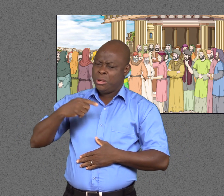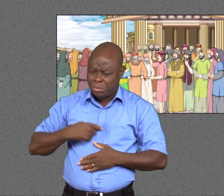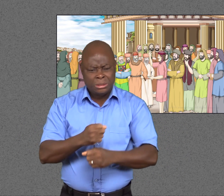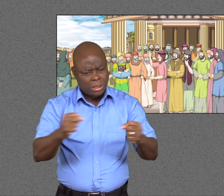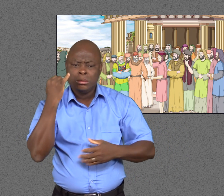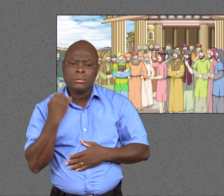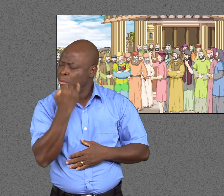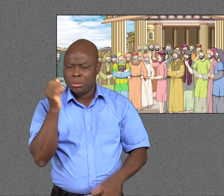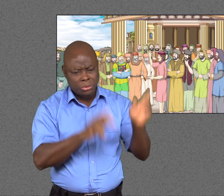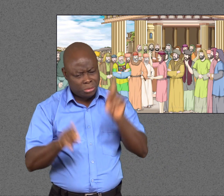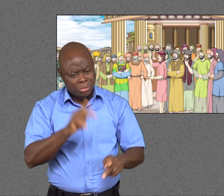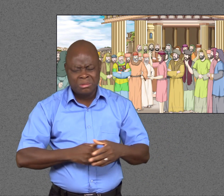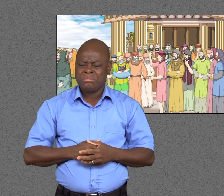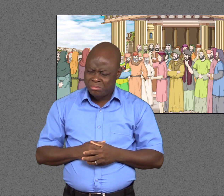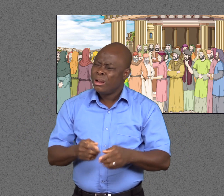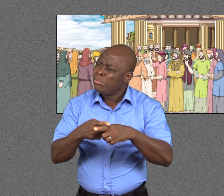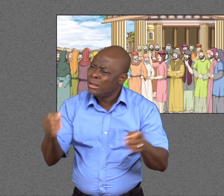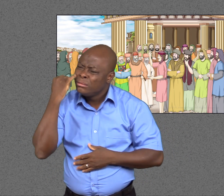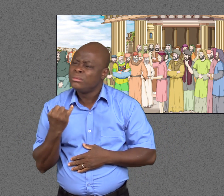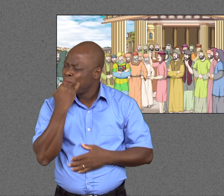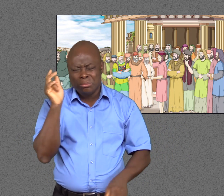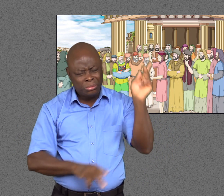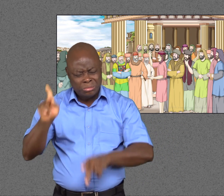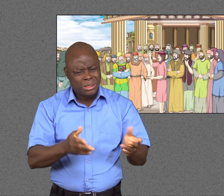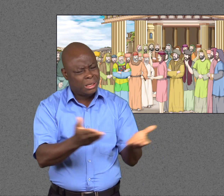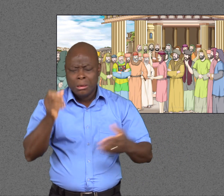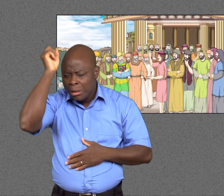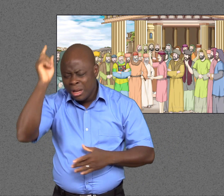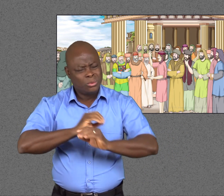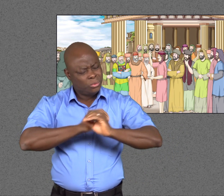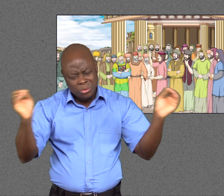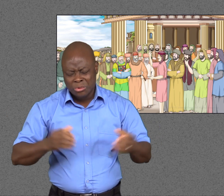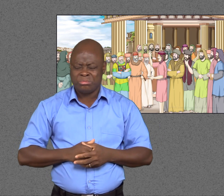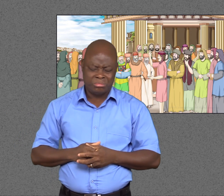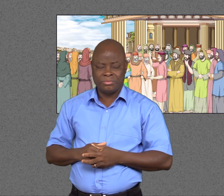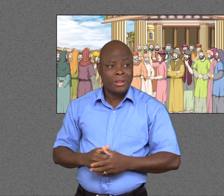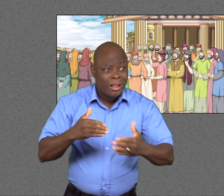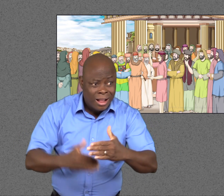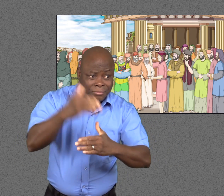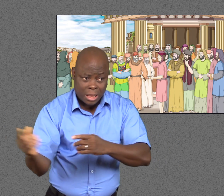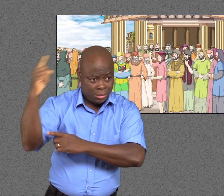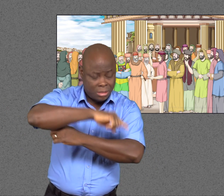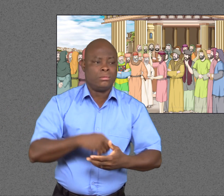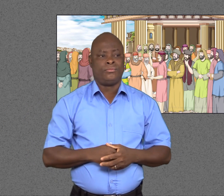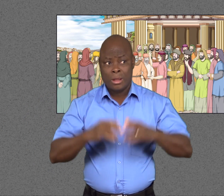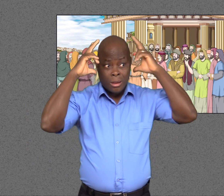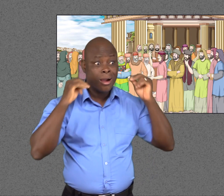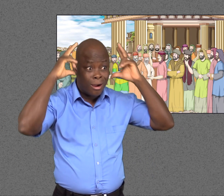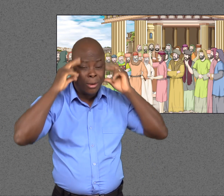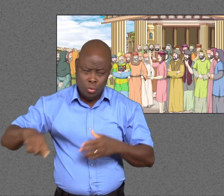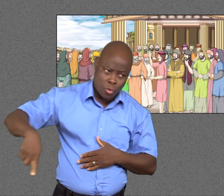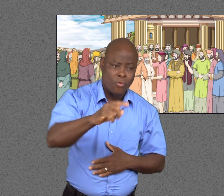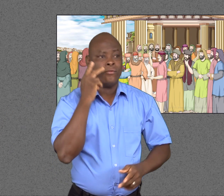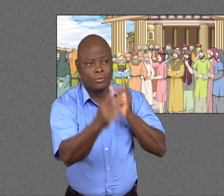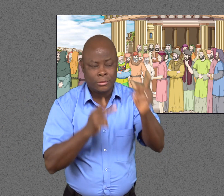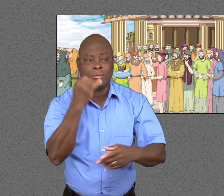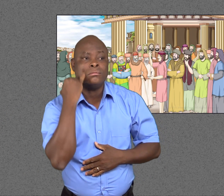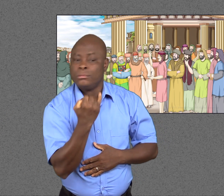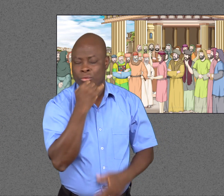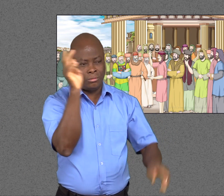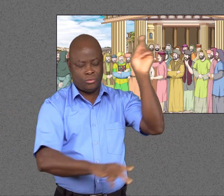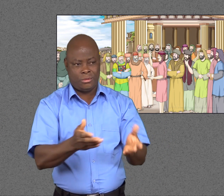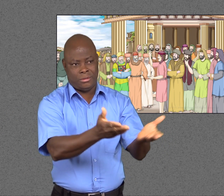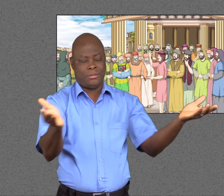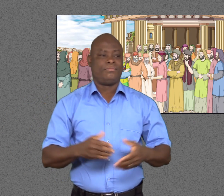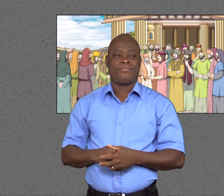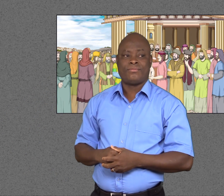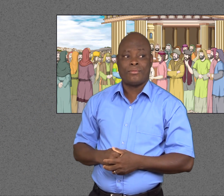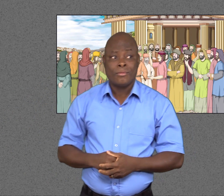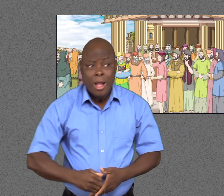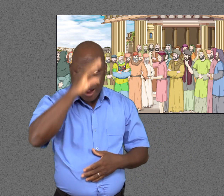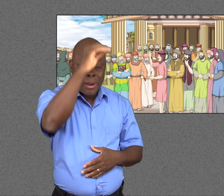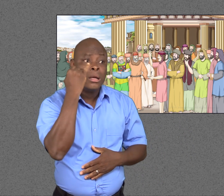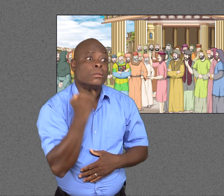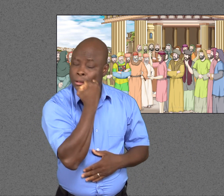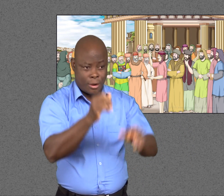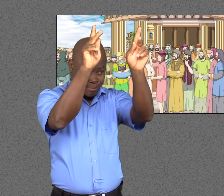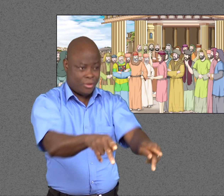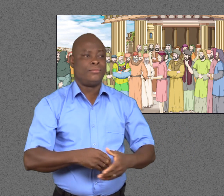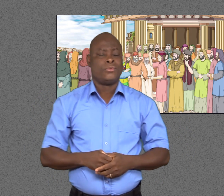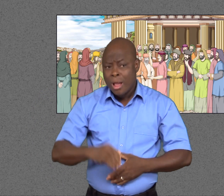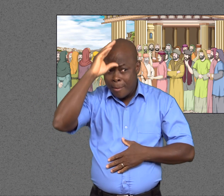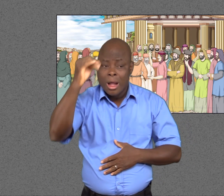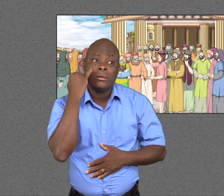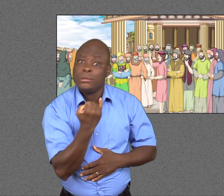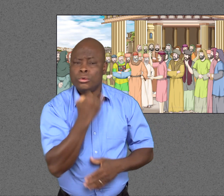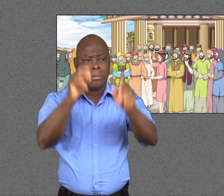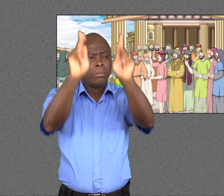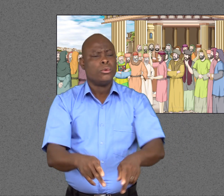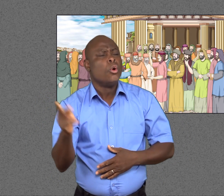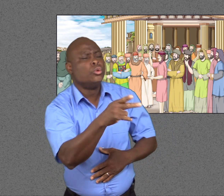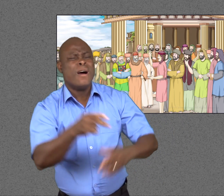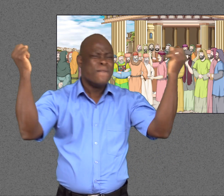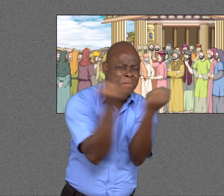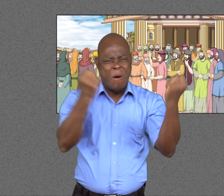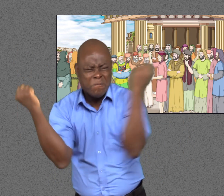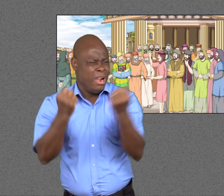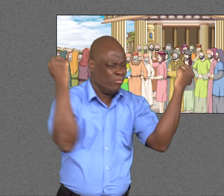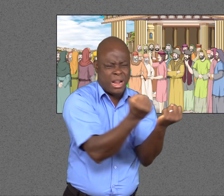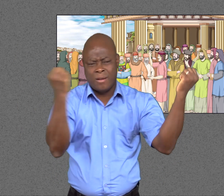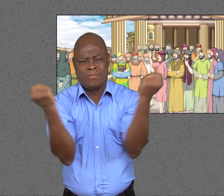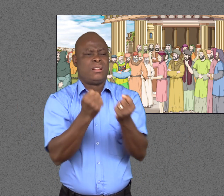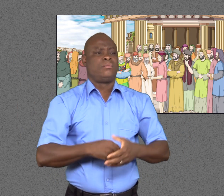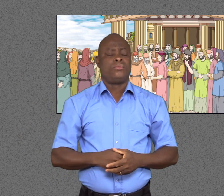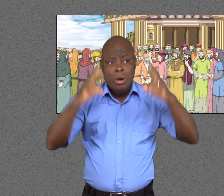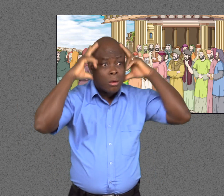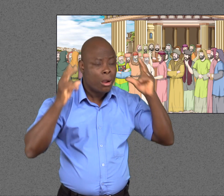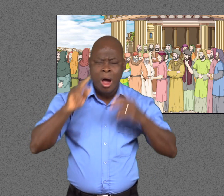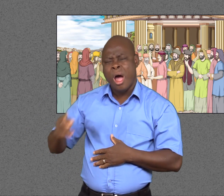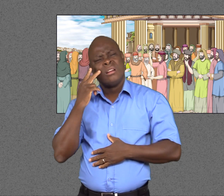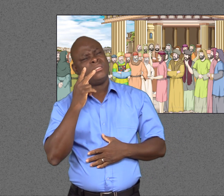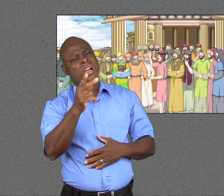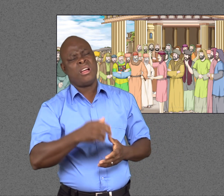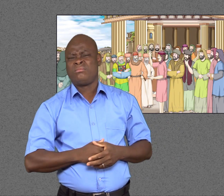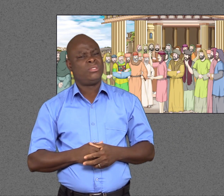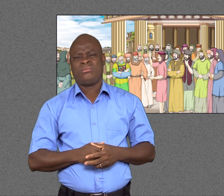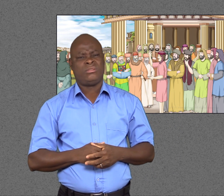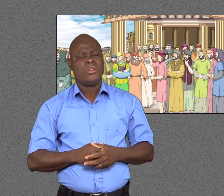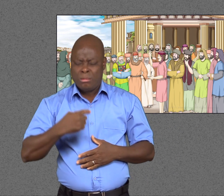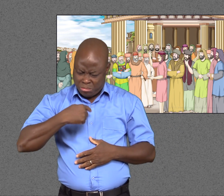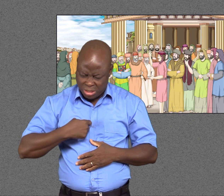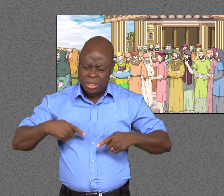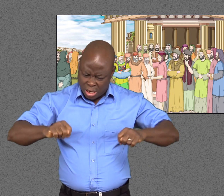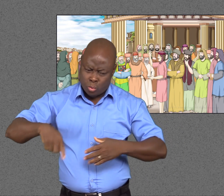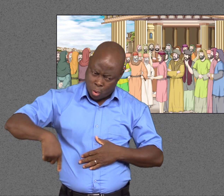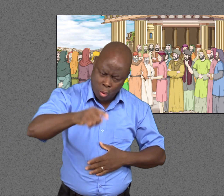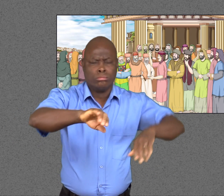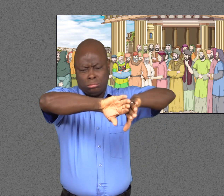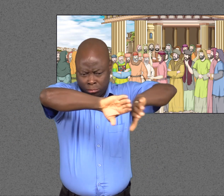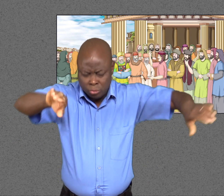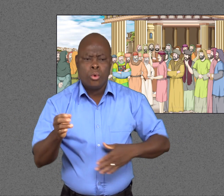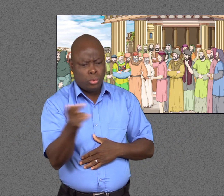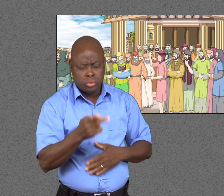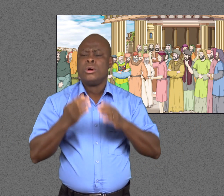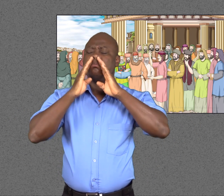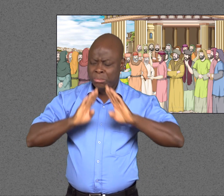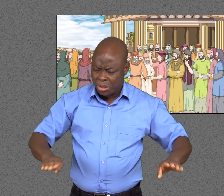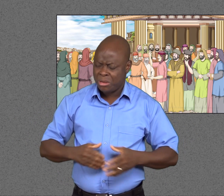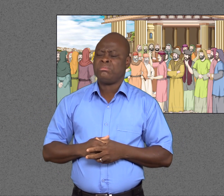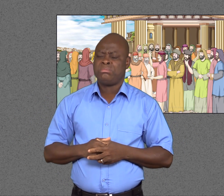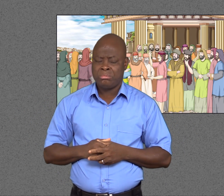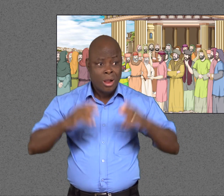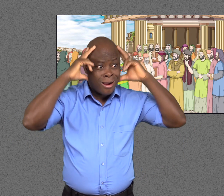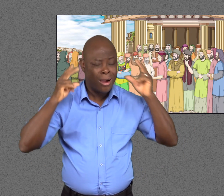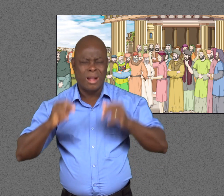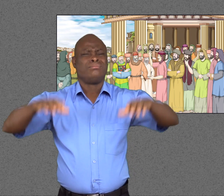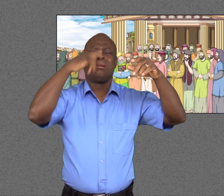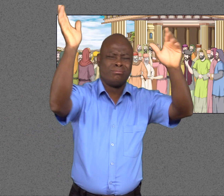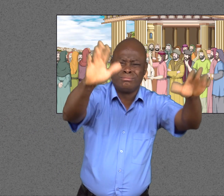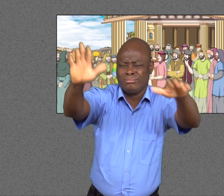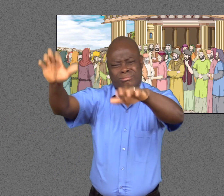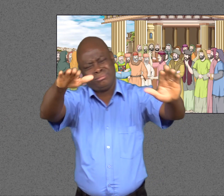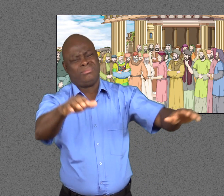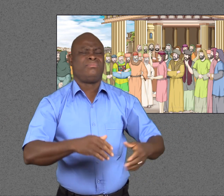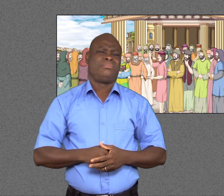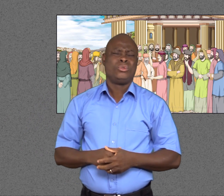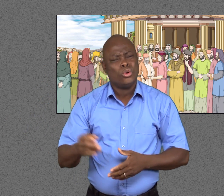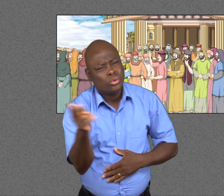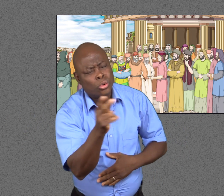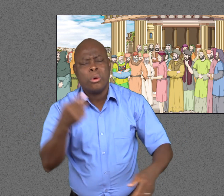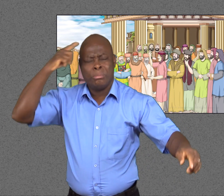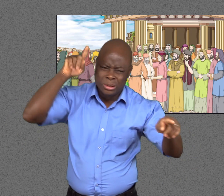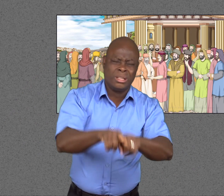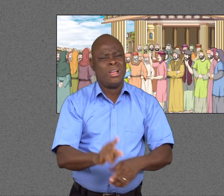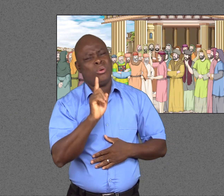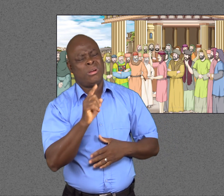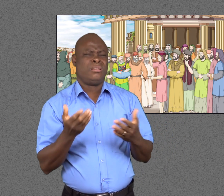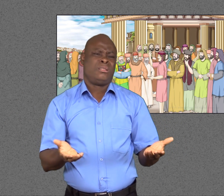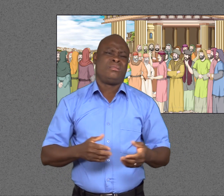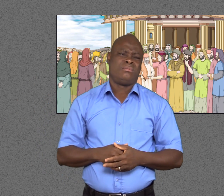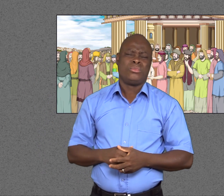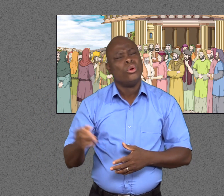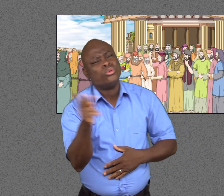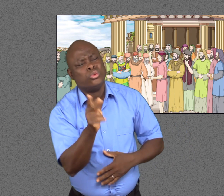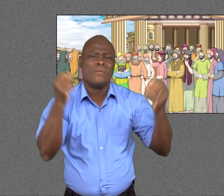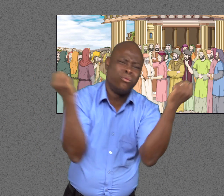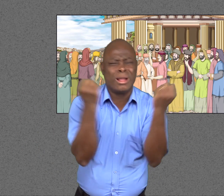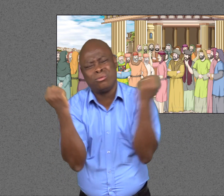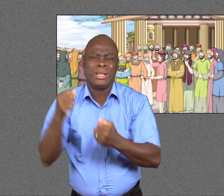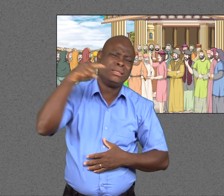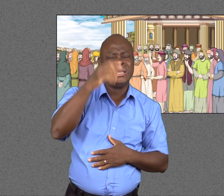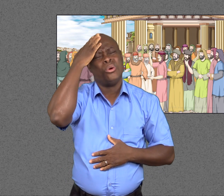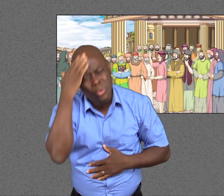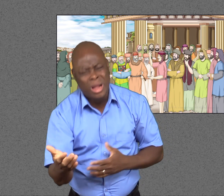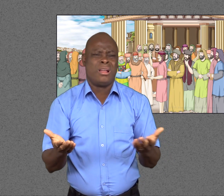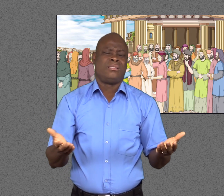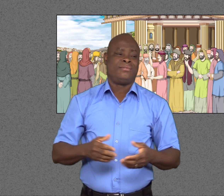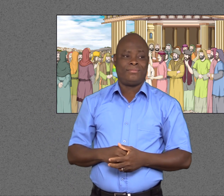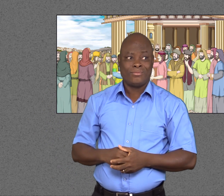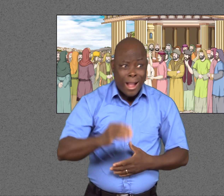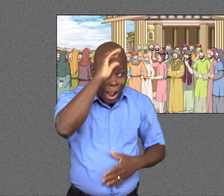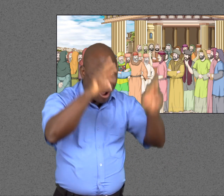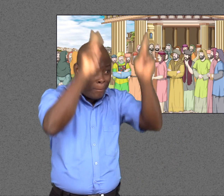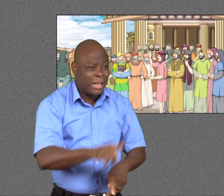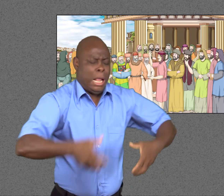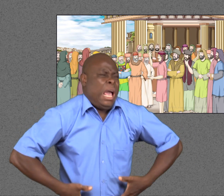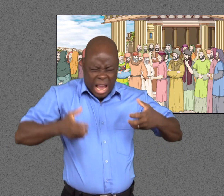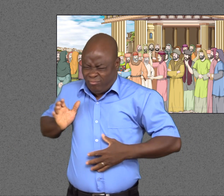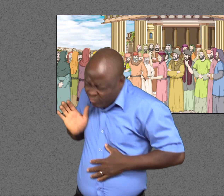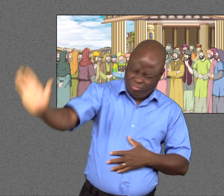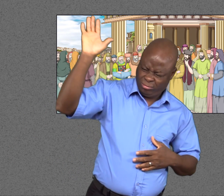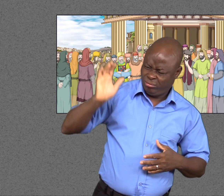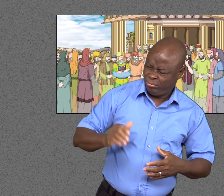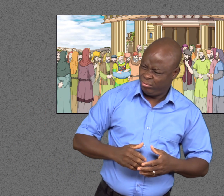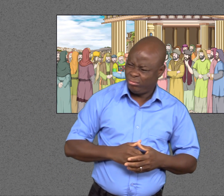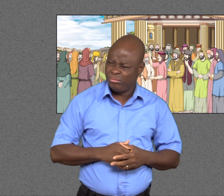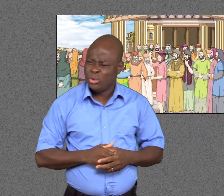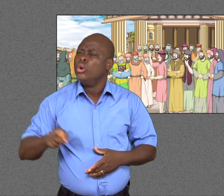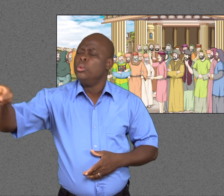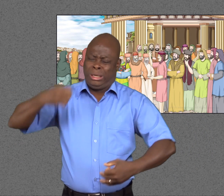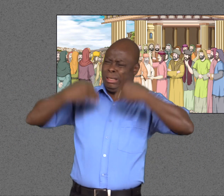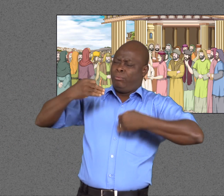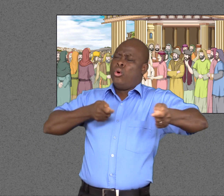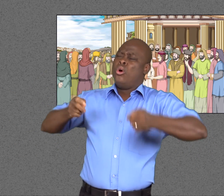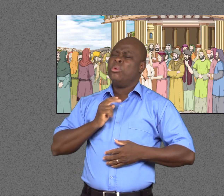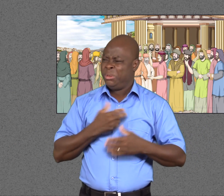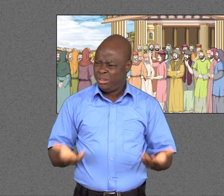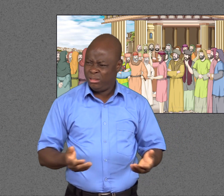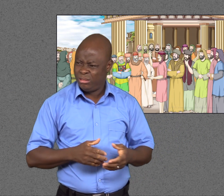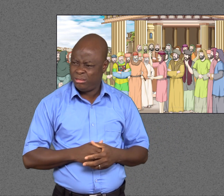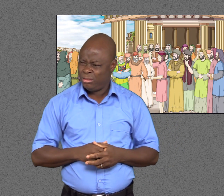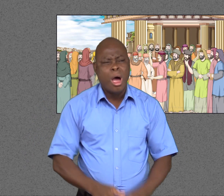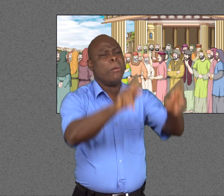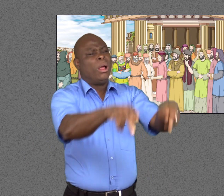He assumed his brothers would understand that God was using him to deliver them, but they did not. The next day he came upon two Israelites who were fighting, and he tried to reconcile them, saying, ‘Men, you are brothers.